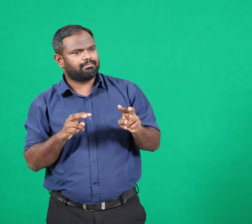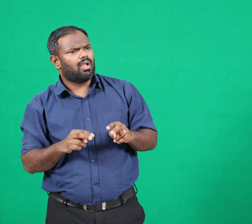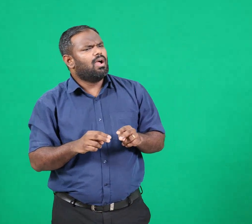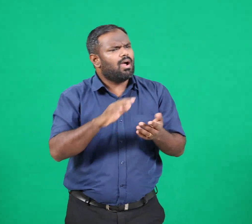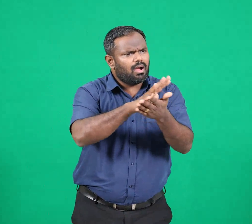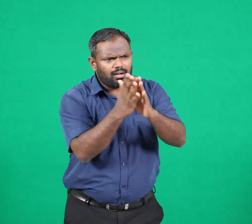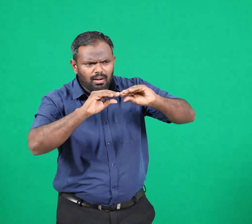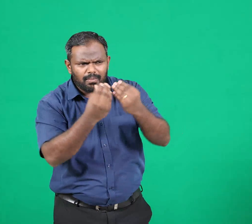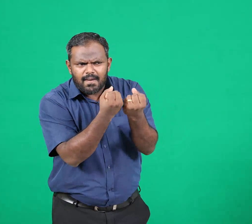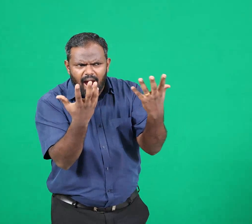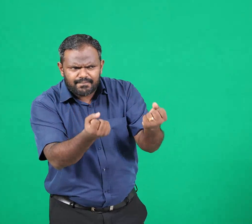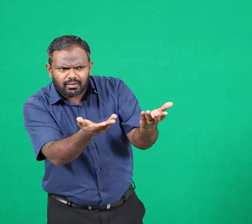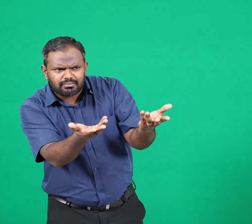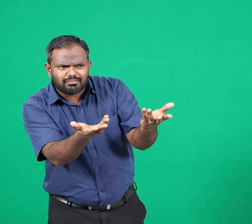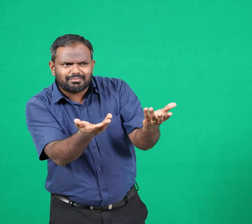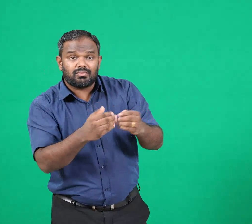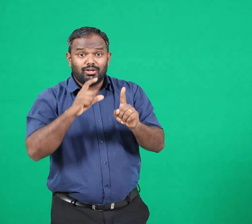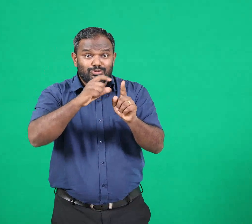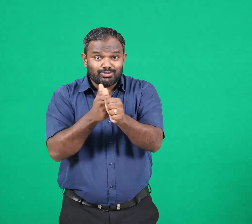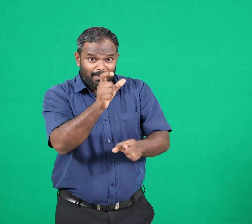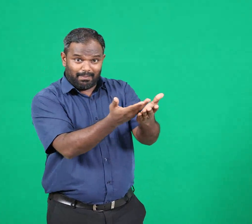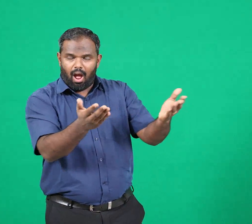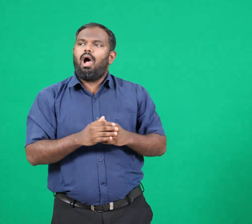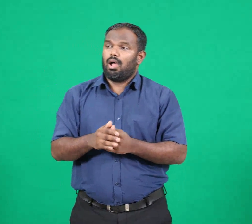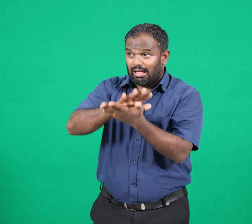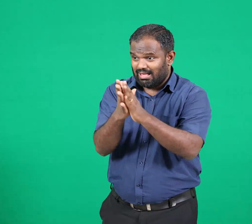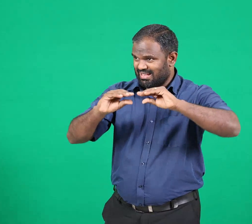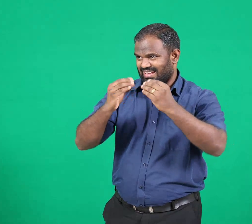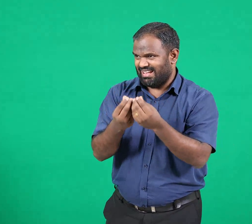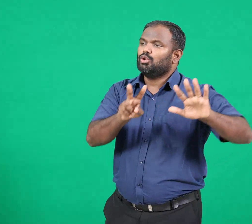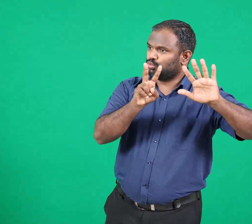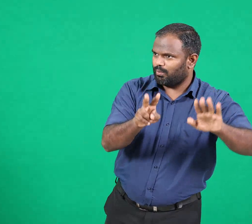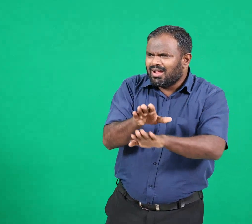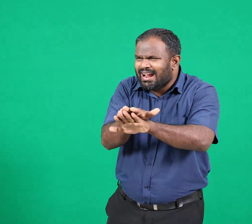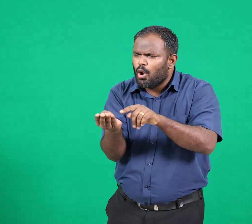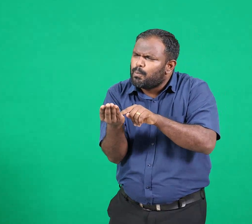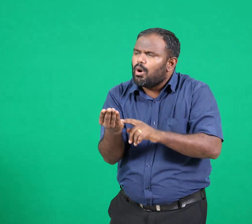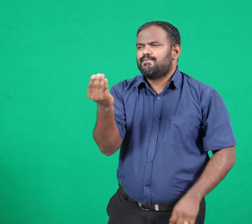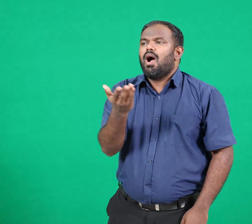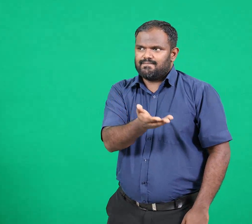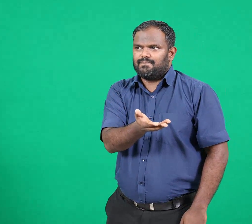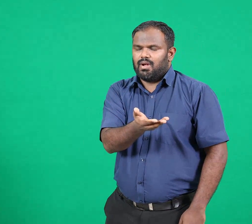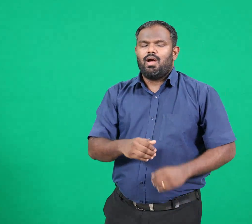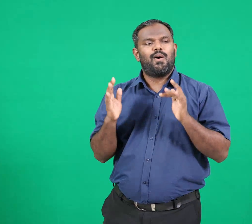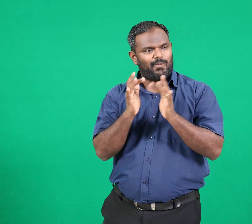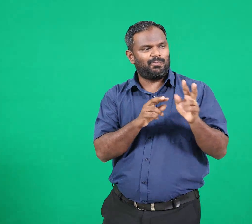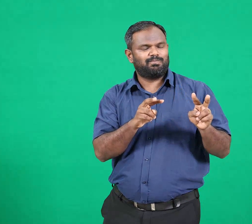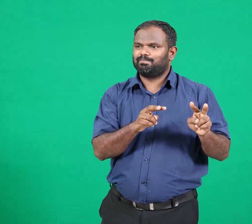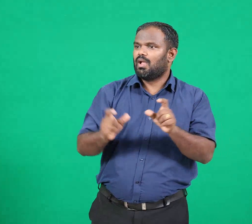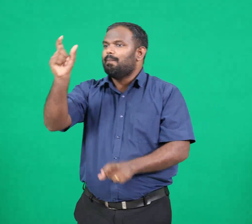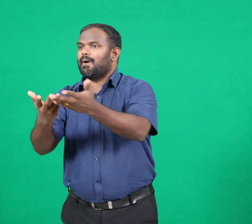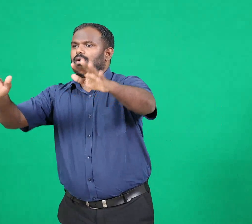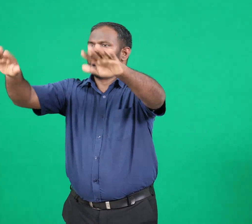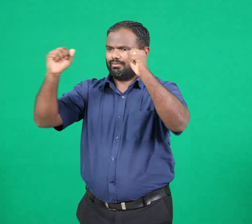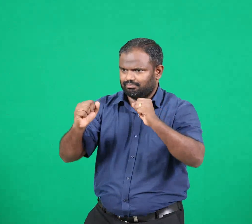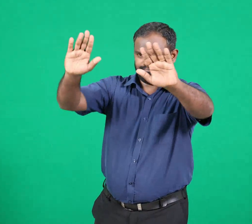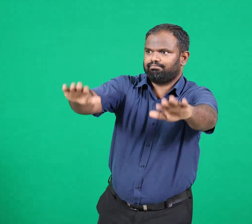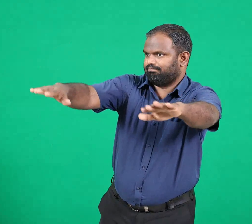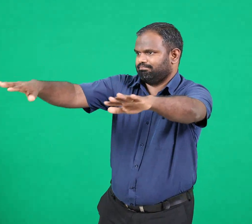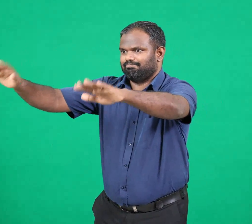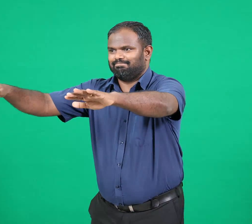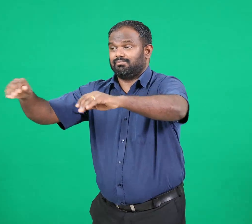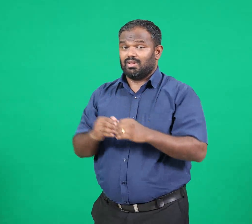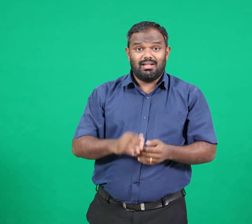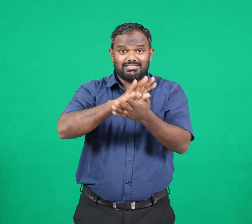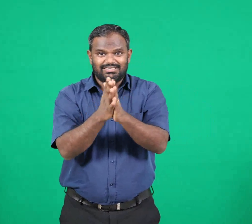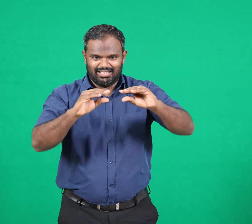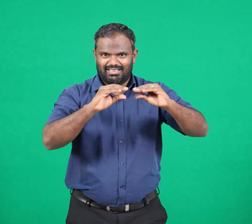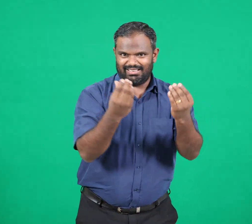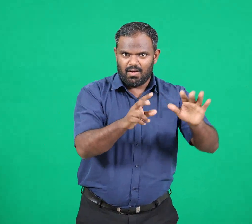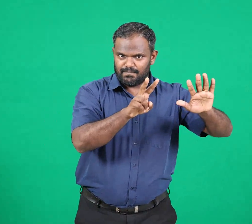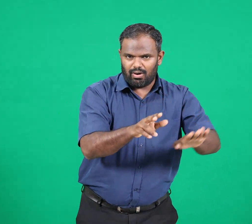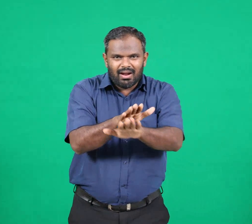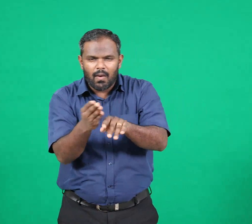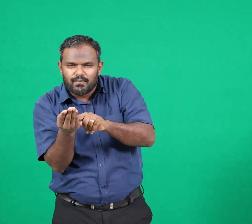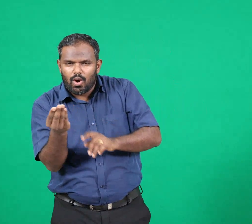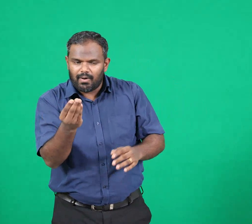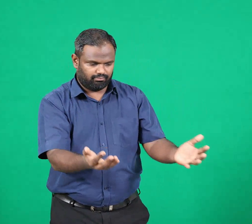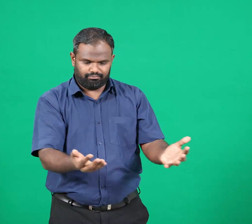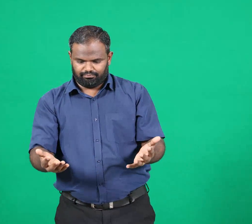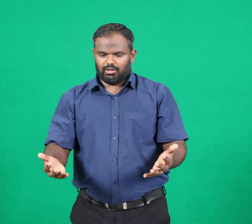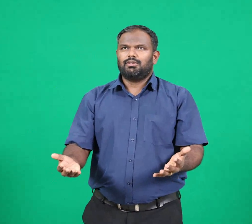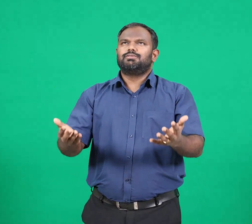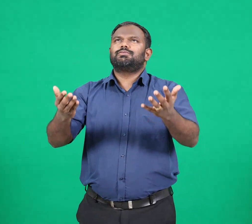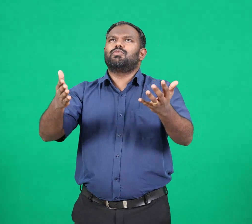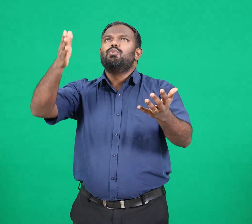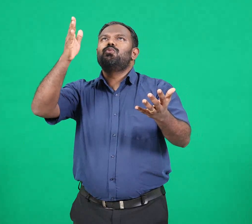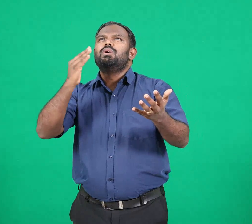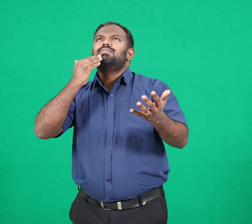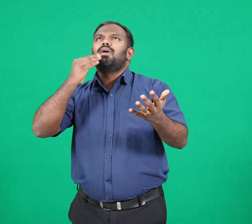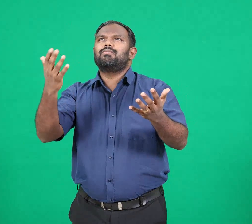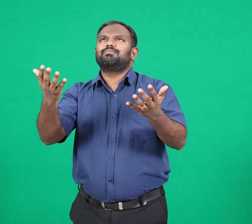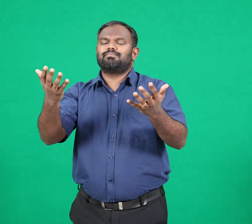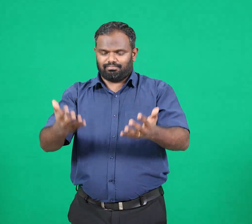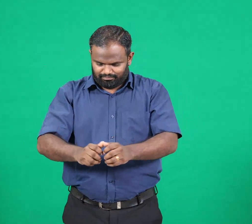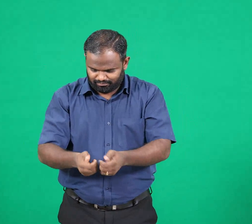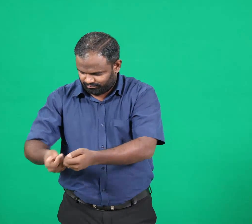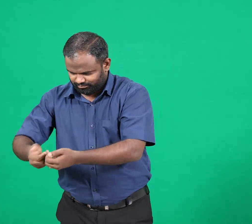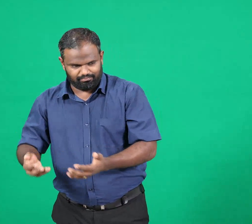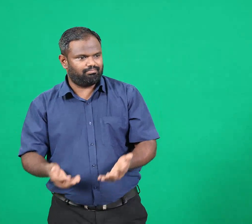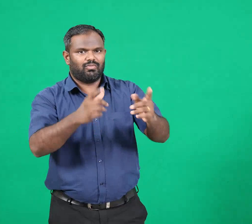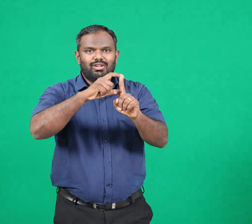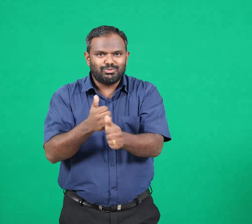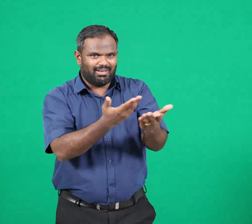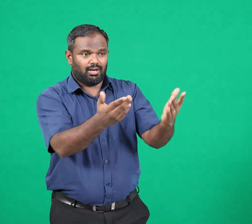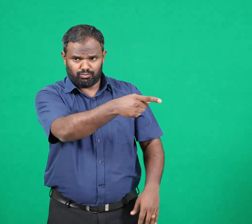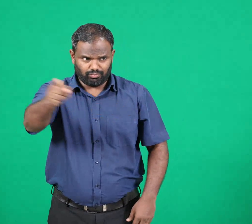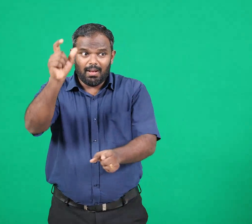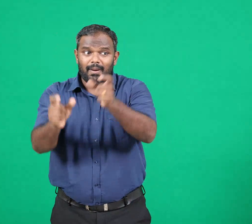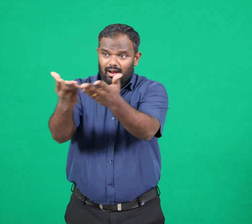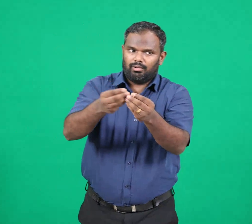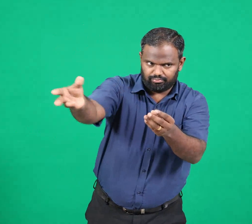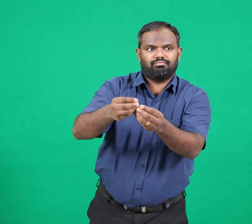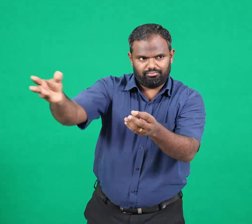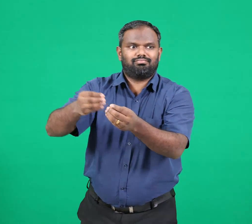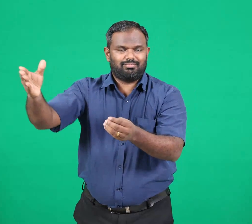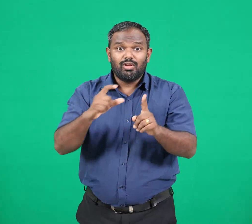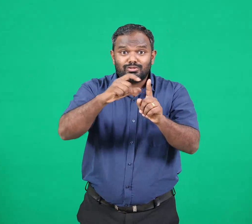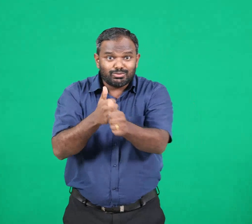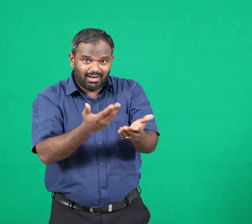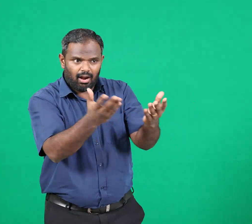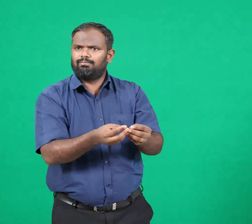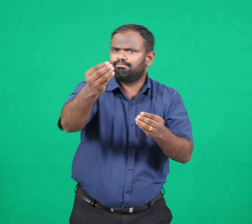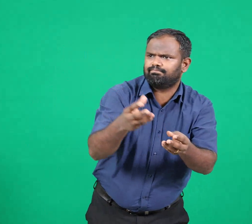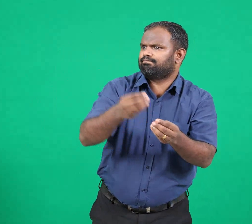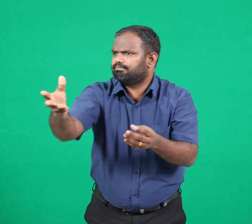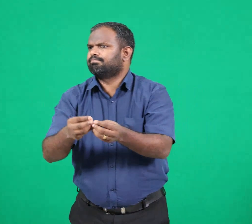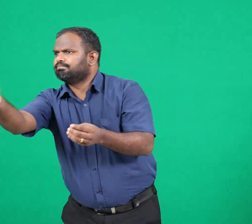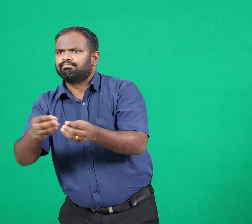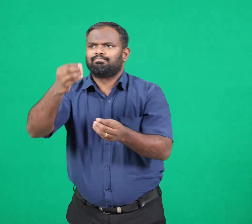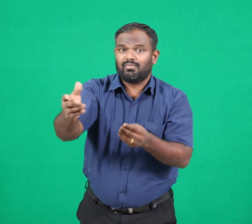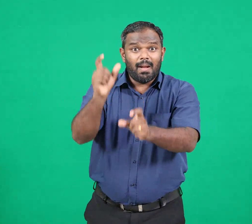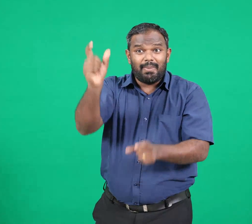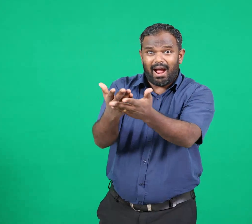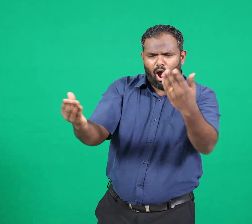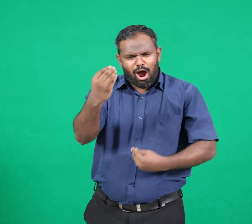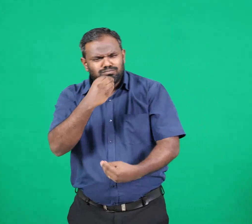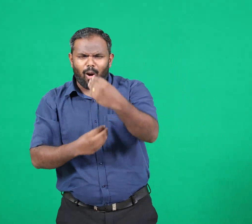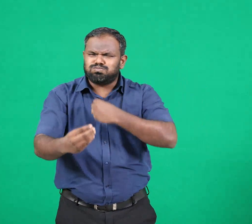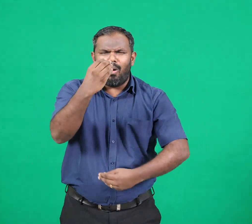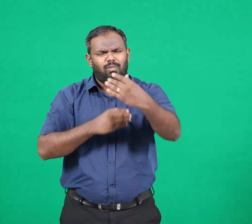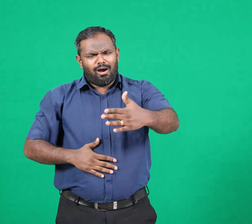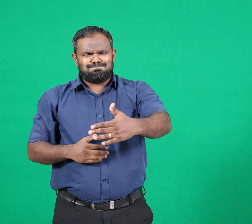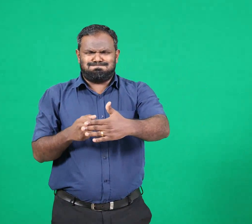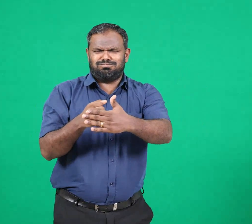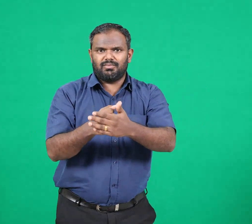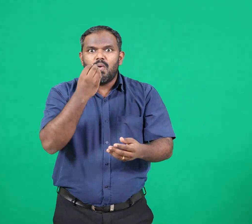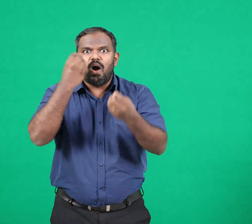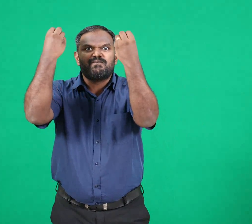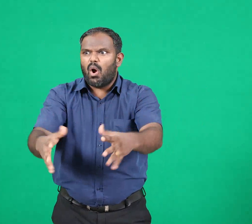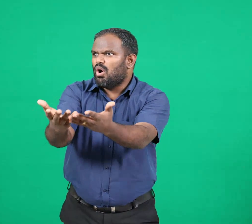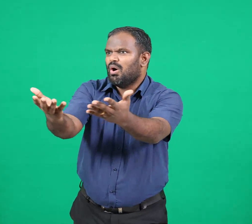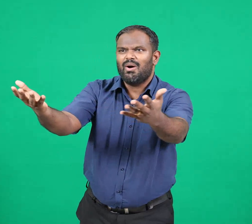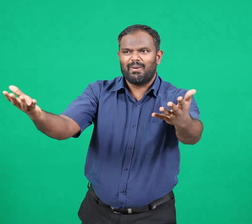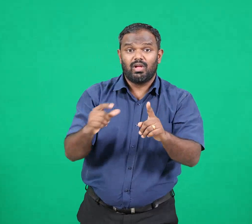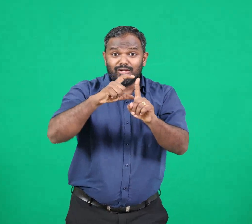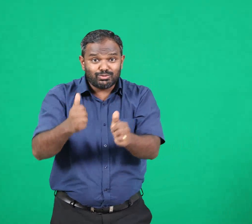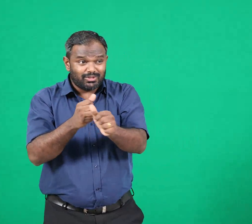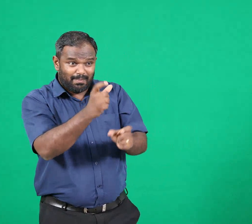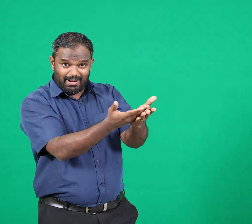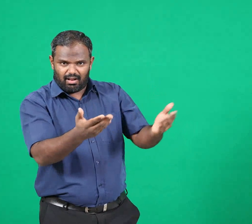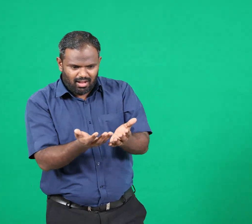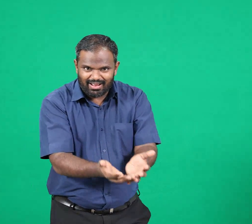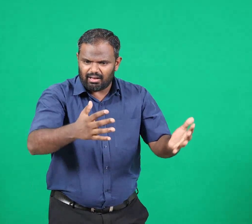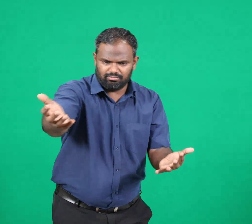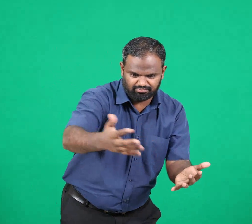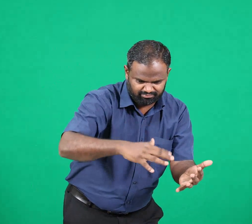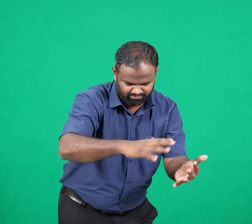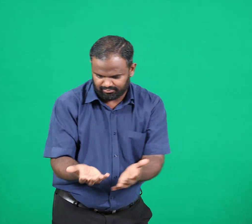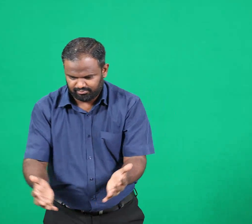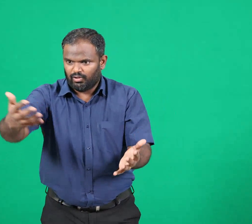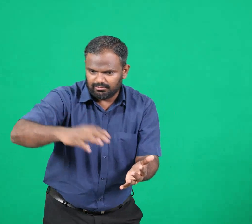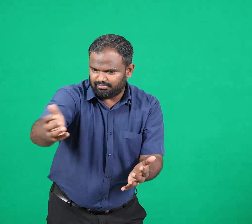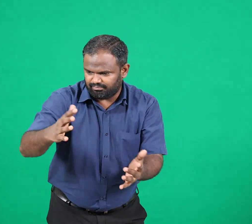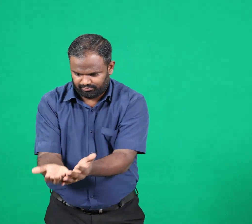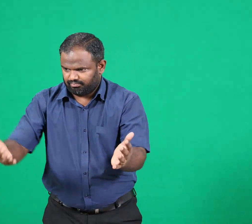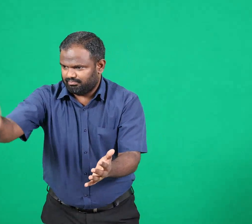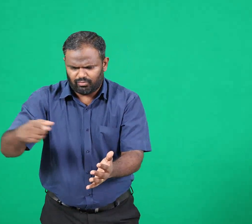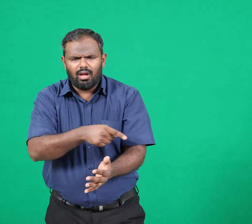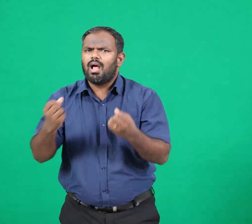"How many loaves do you have?" Jesus asked. "Seven," they replied, "and a few small fish." And He instructed the crowd to sit down on the ground. Taking the seven loaves and the fish, He gave thanks and broke them. Then He gave them to the disciples, and the disciples gave them to the people.